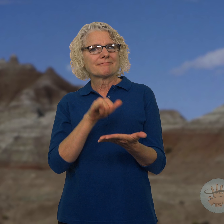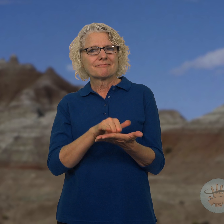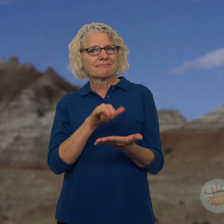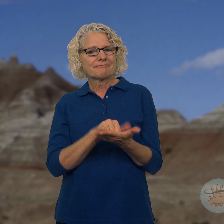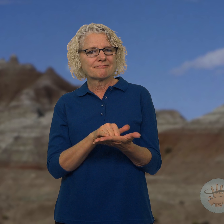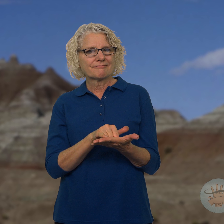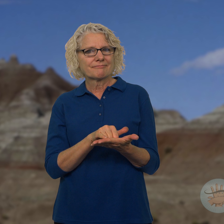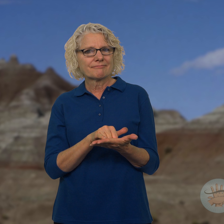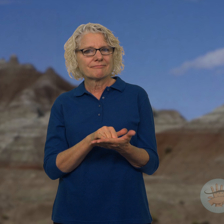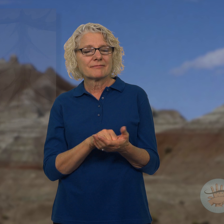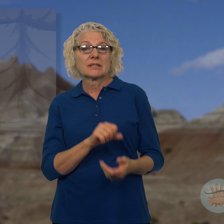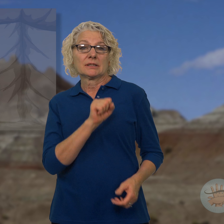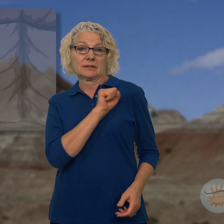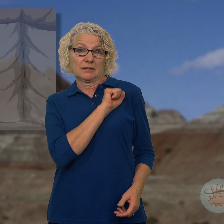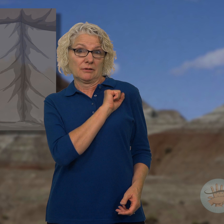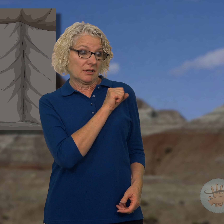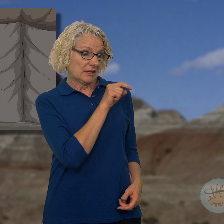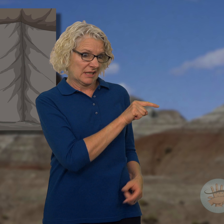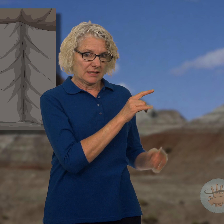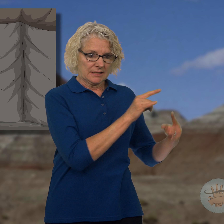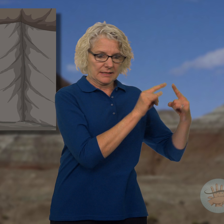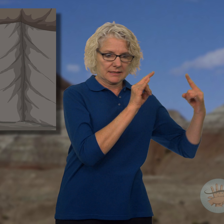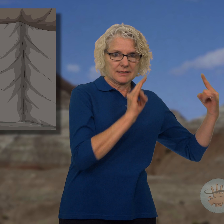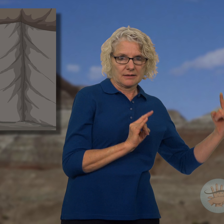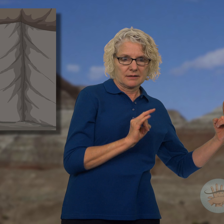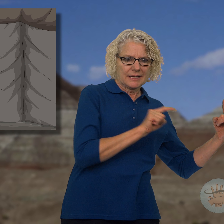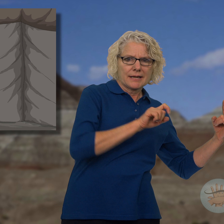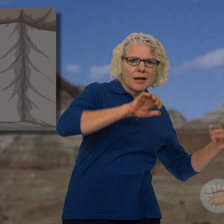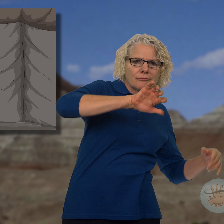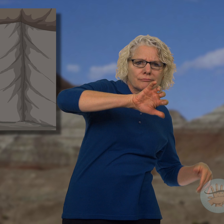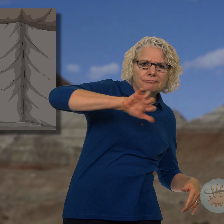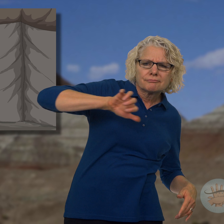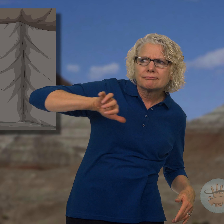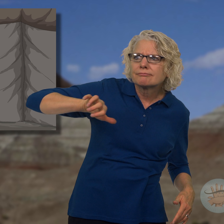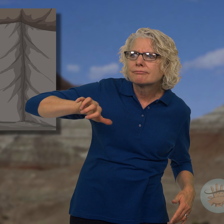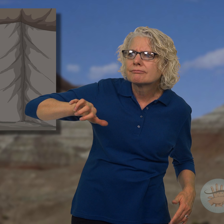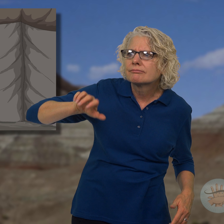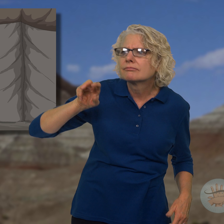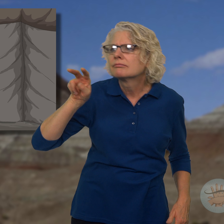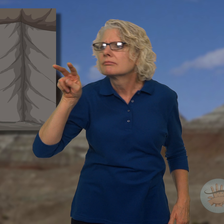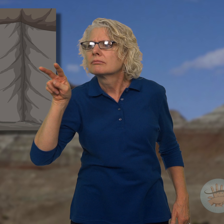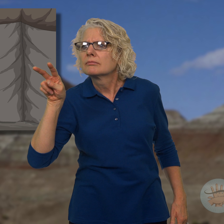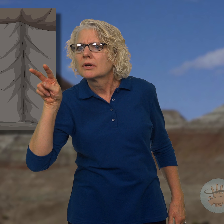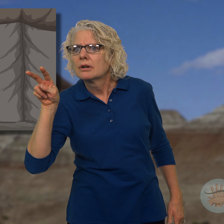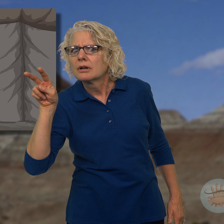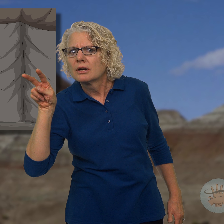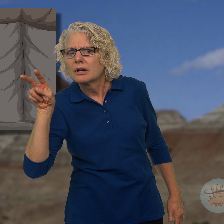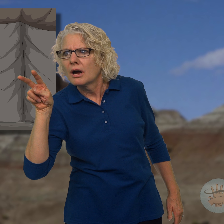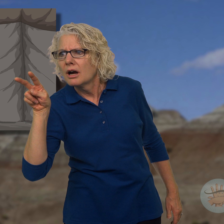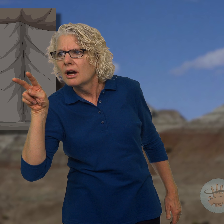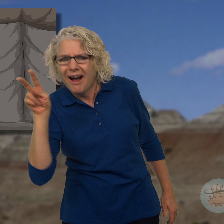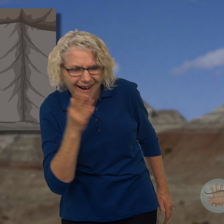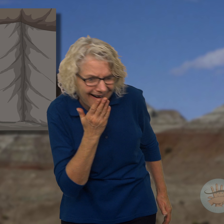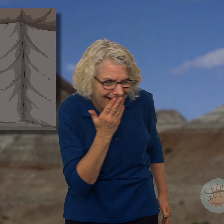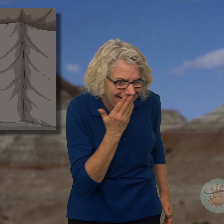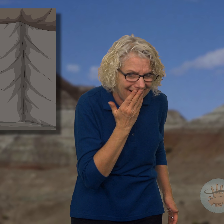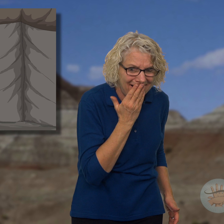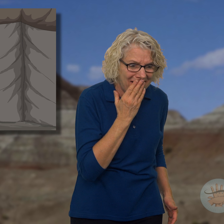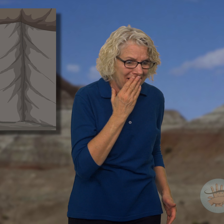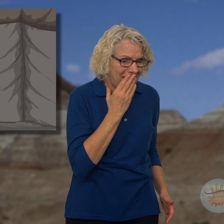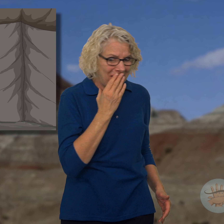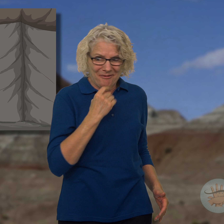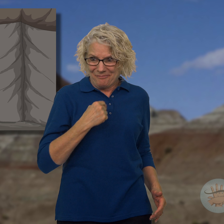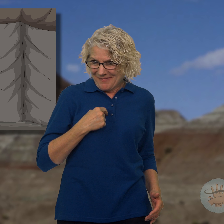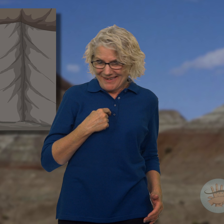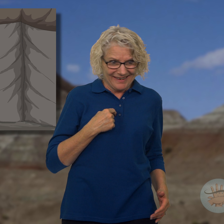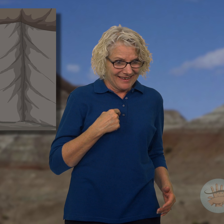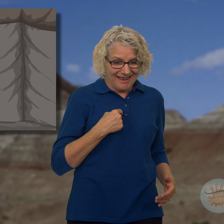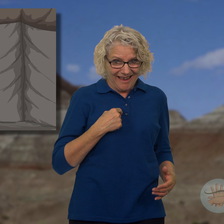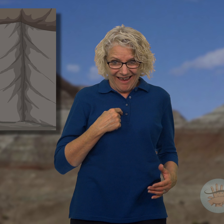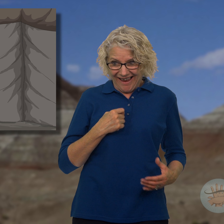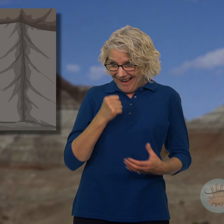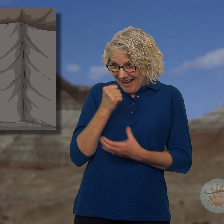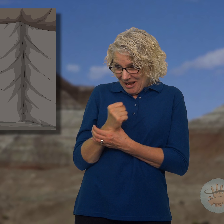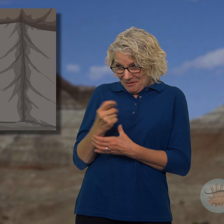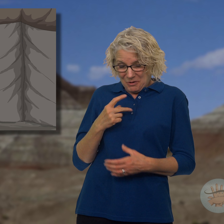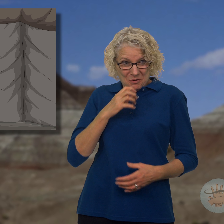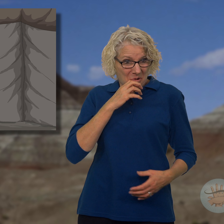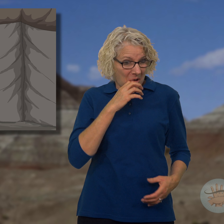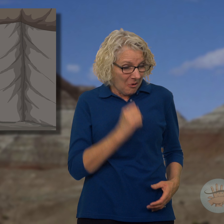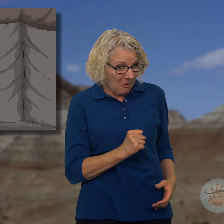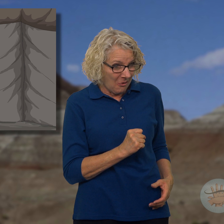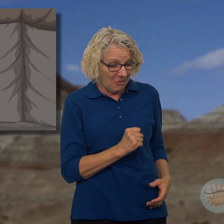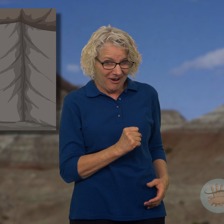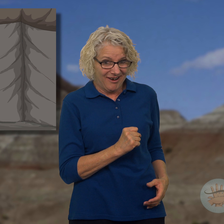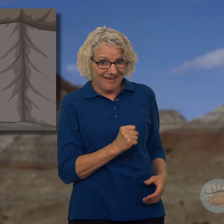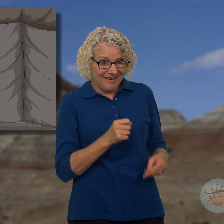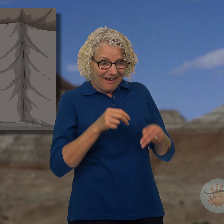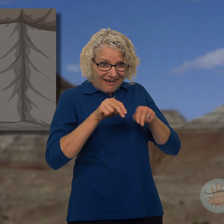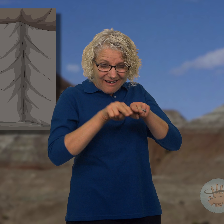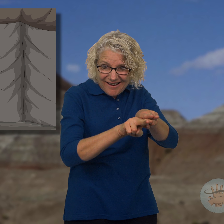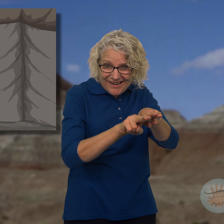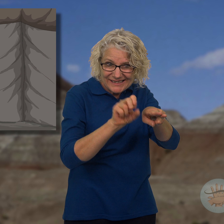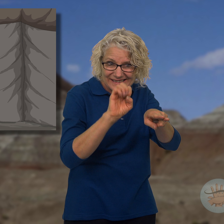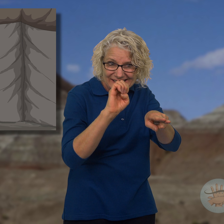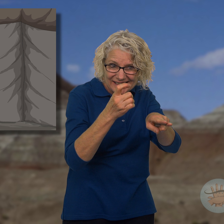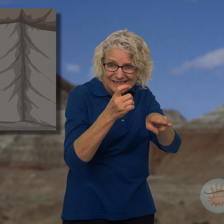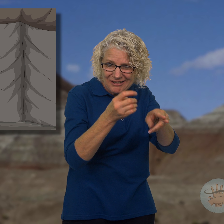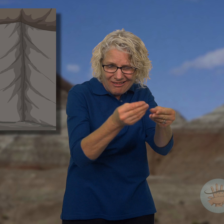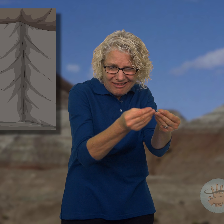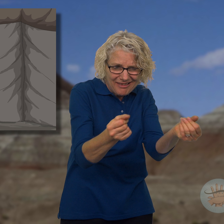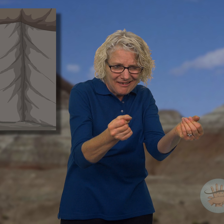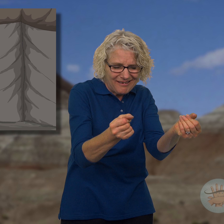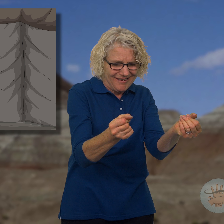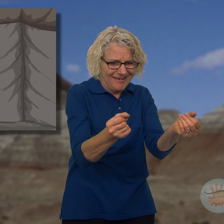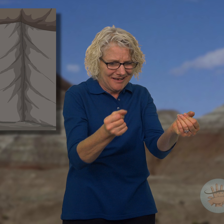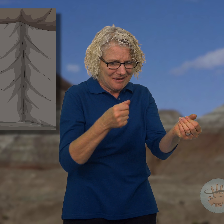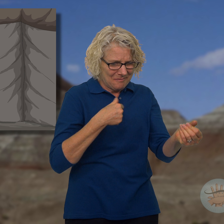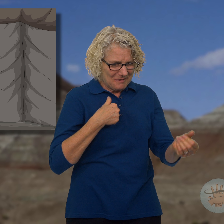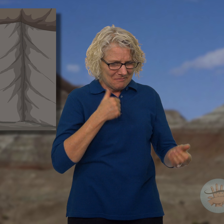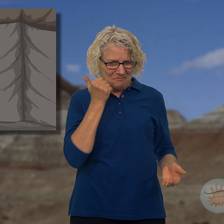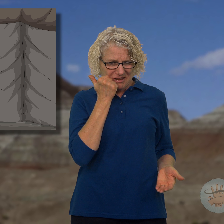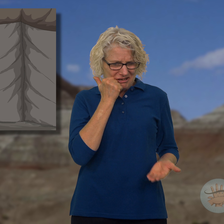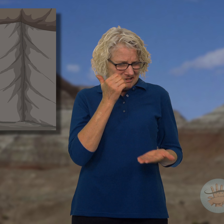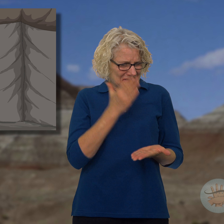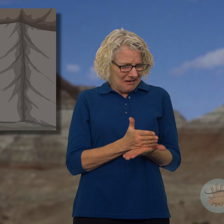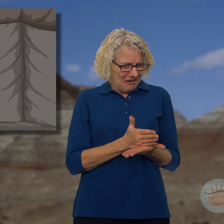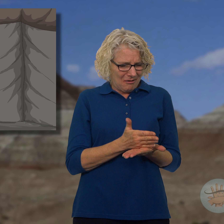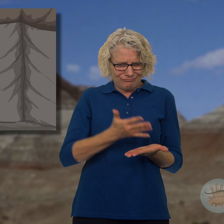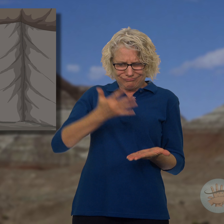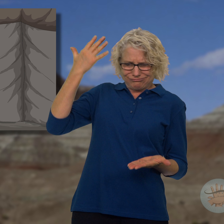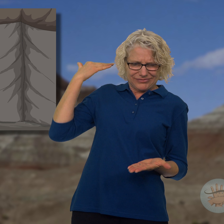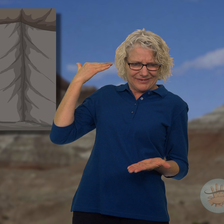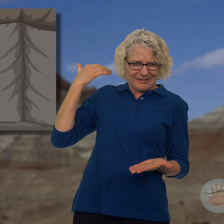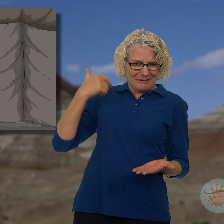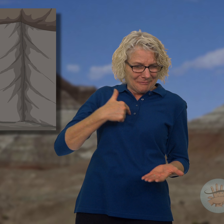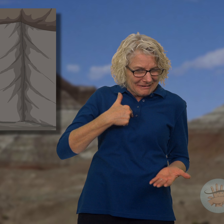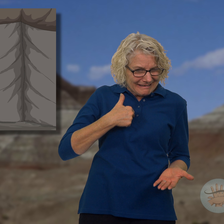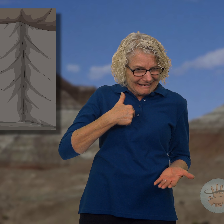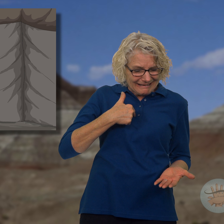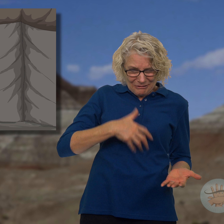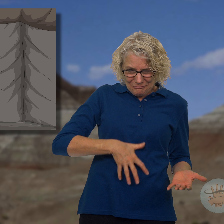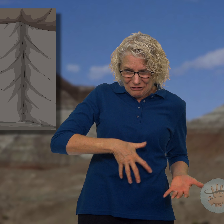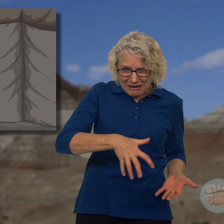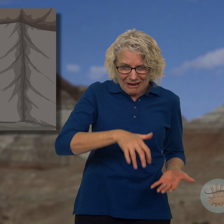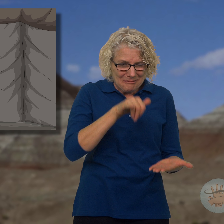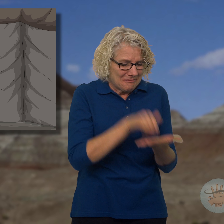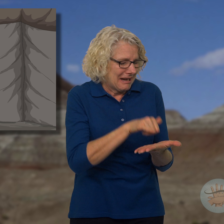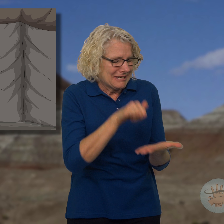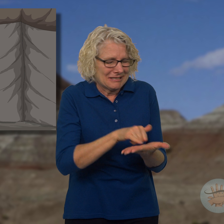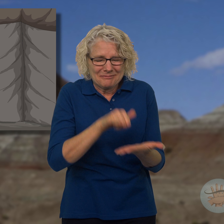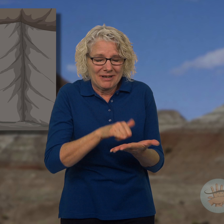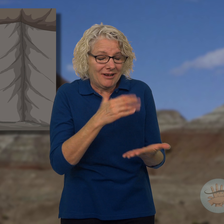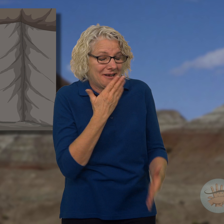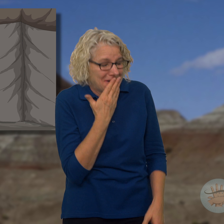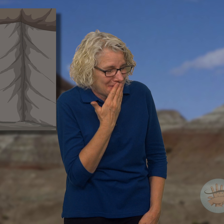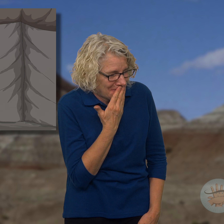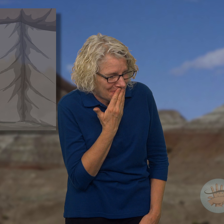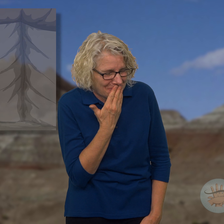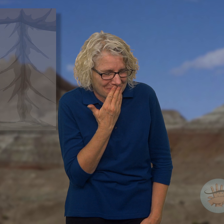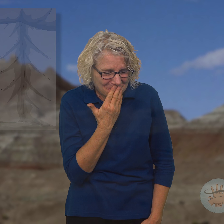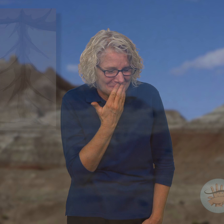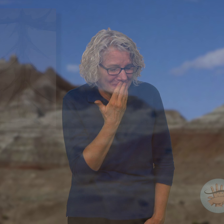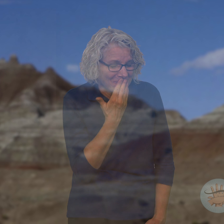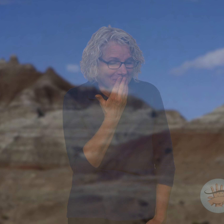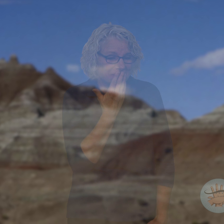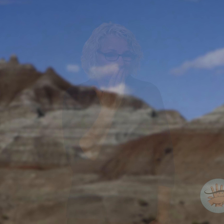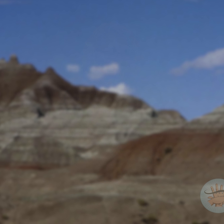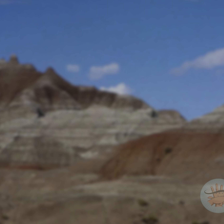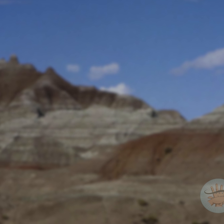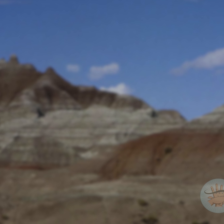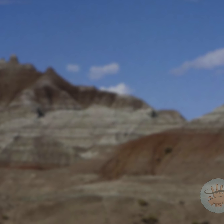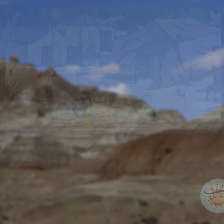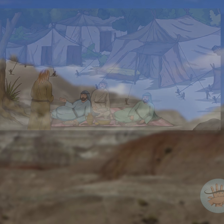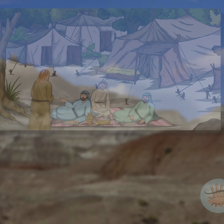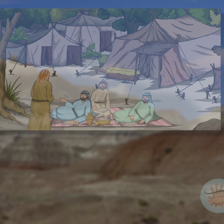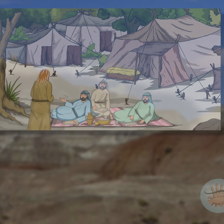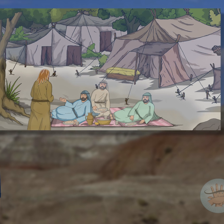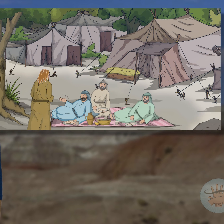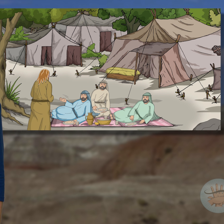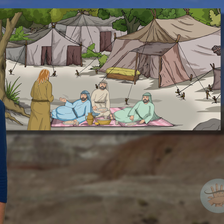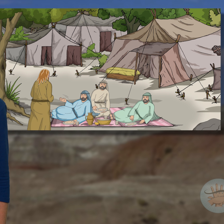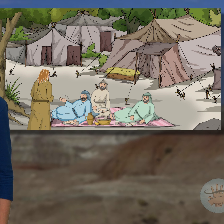Now Sarah was behind him, listening at the entrance to the tent. And Abraham and Sarah were already old and well along in years; Sarah had passed the age of childbearing. So she laughed to herself, saying, “After I am worn out and my master is old, will I now have this pleasure?”